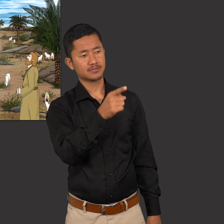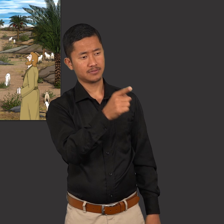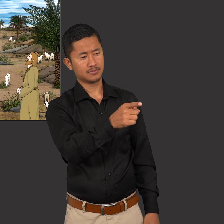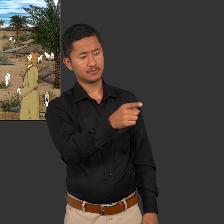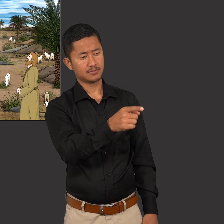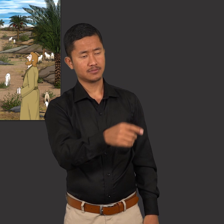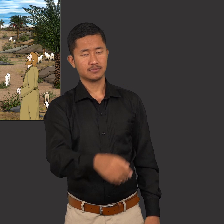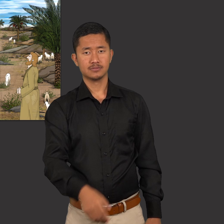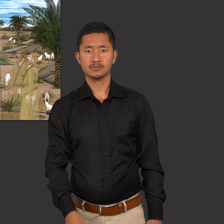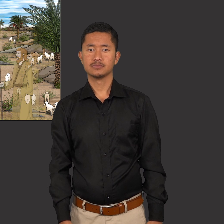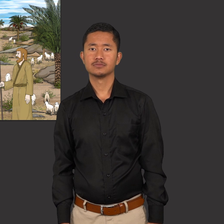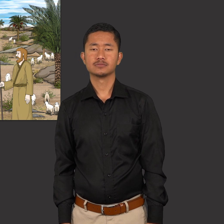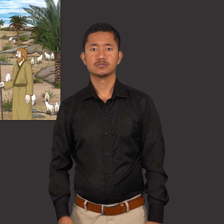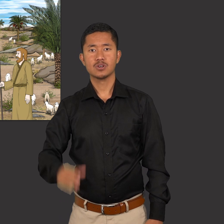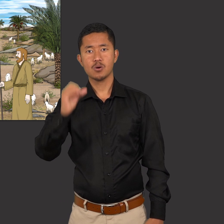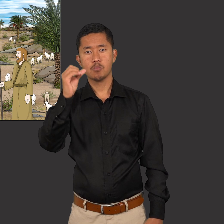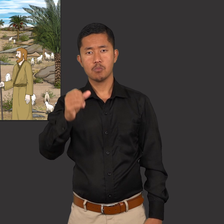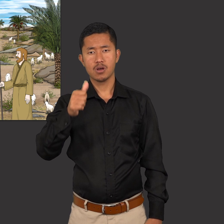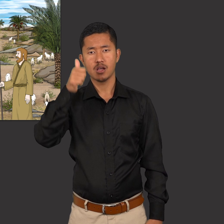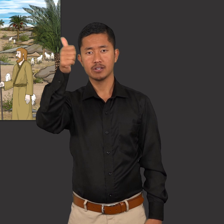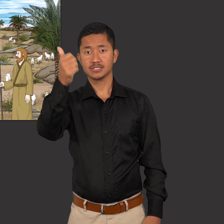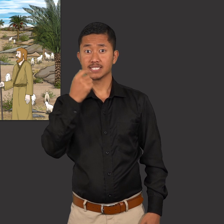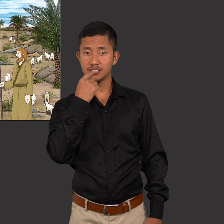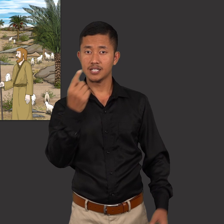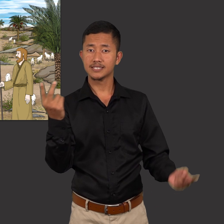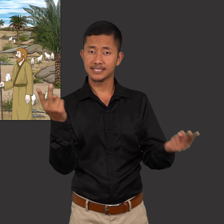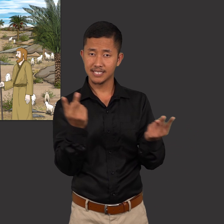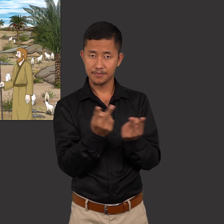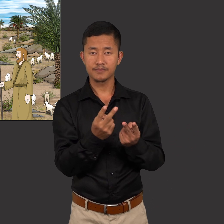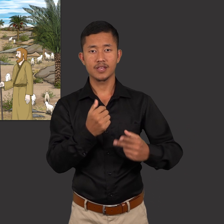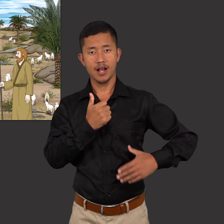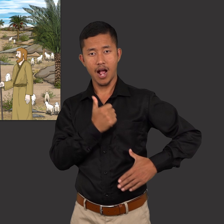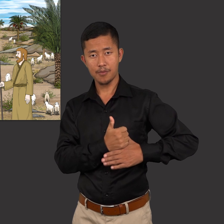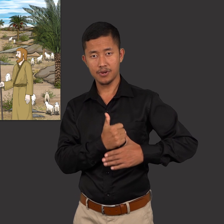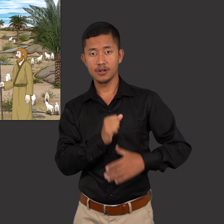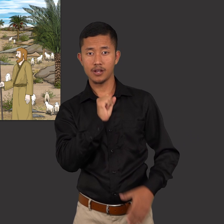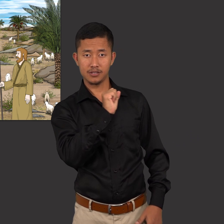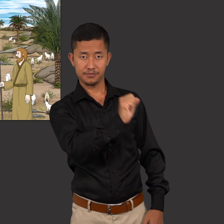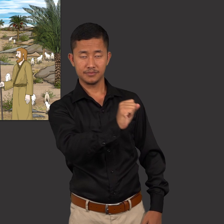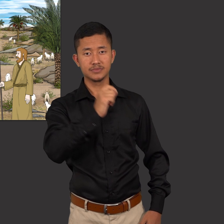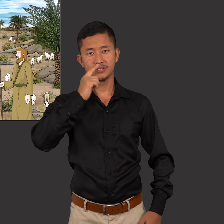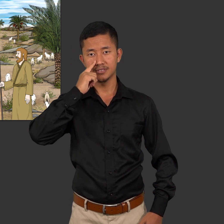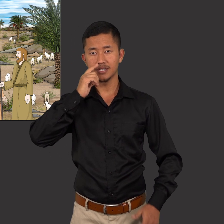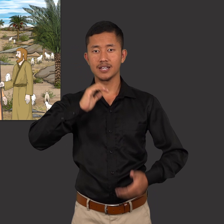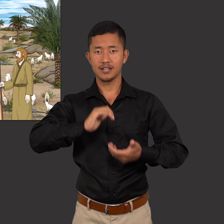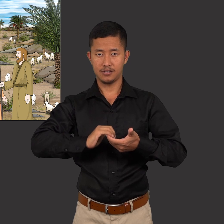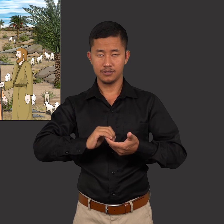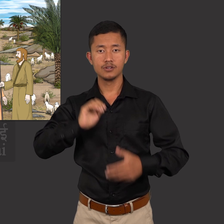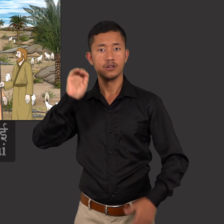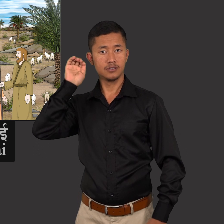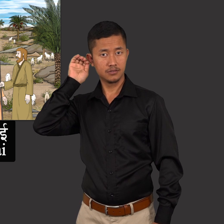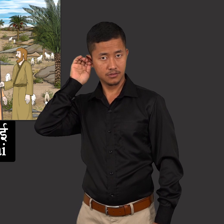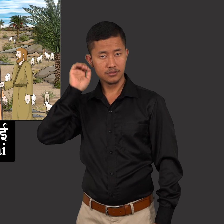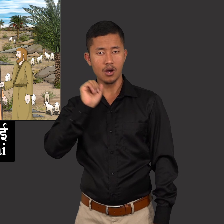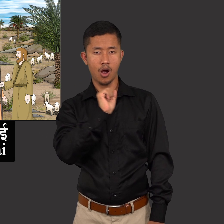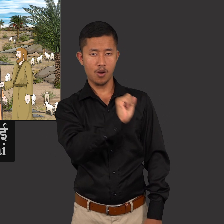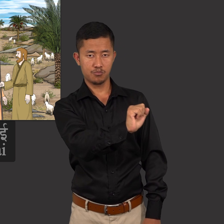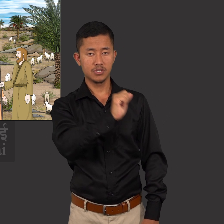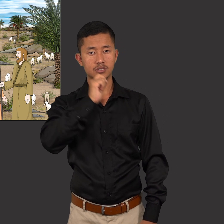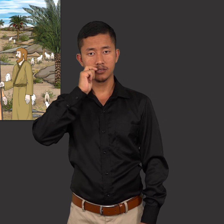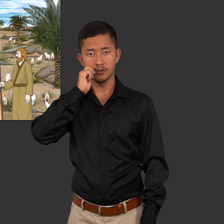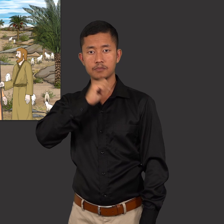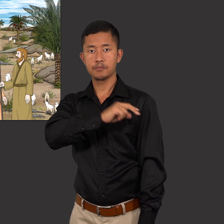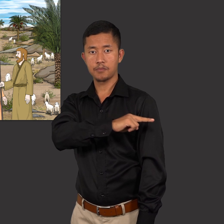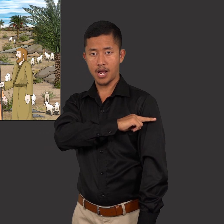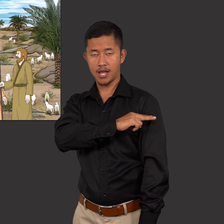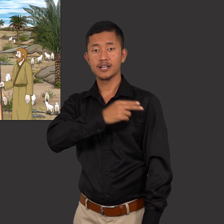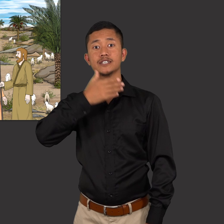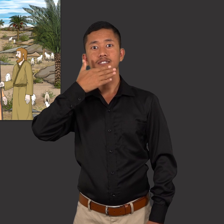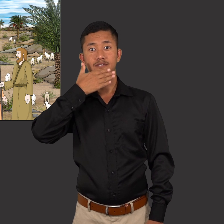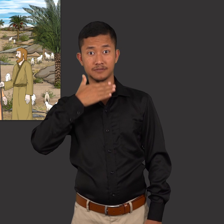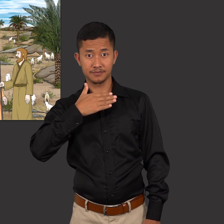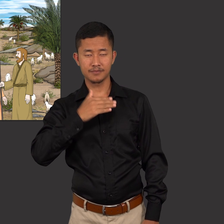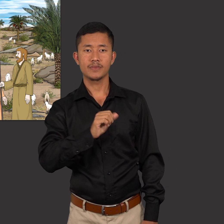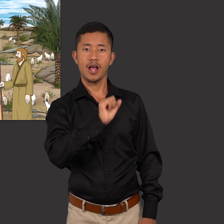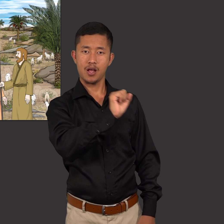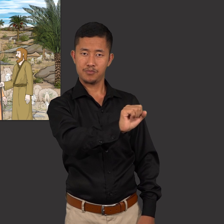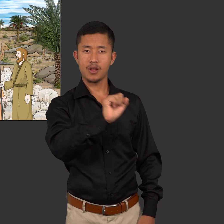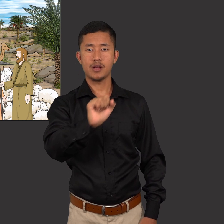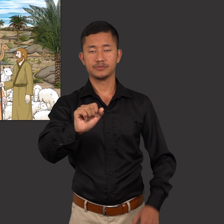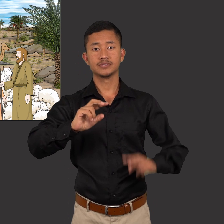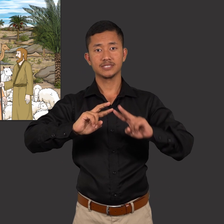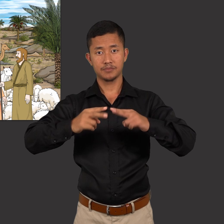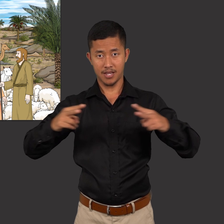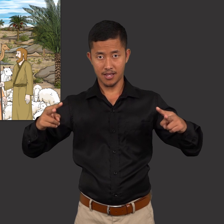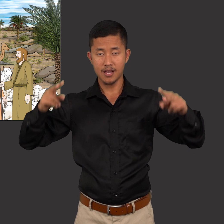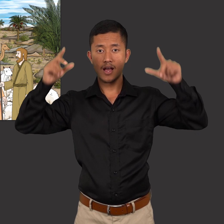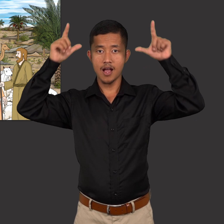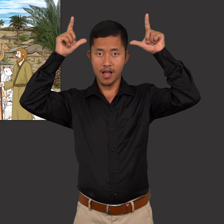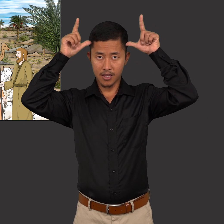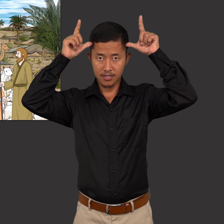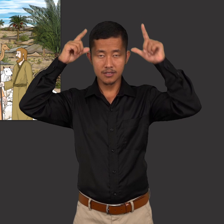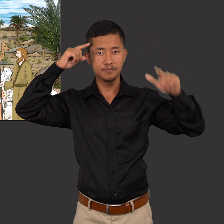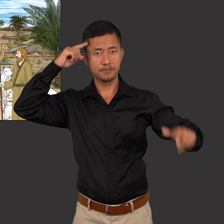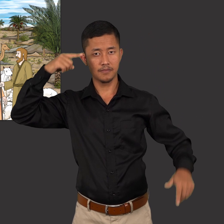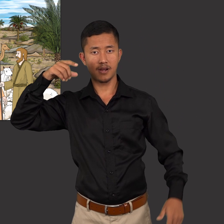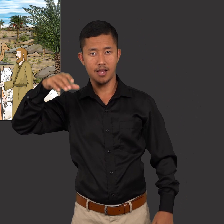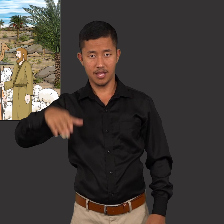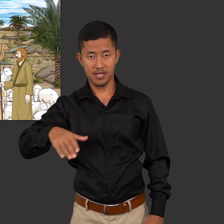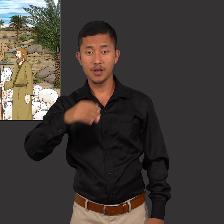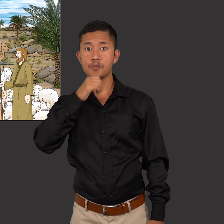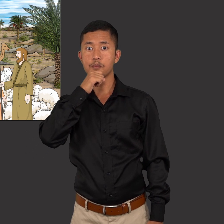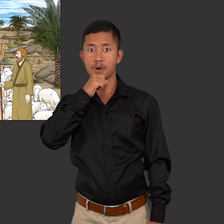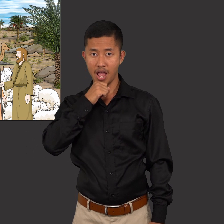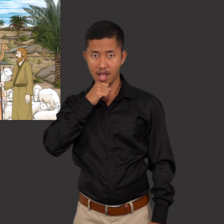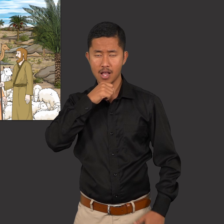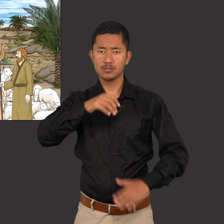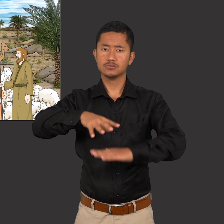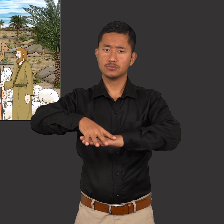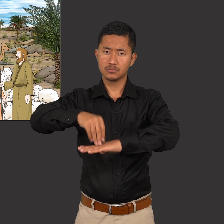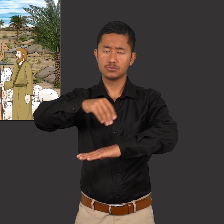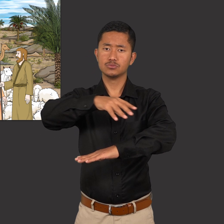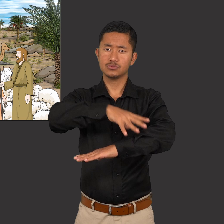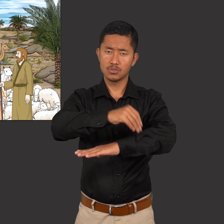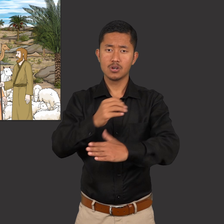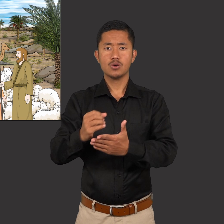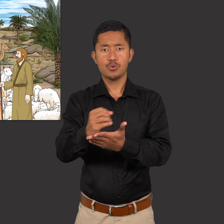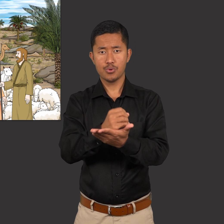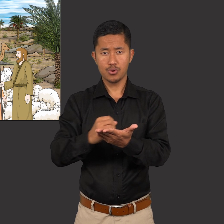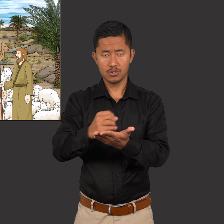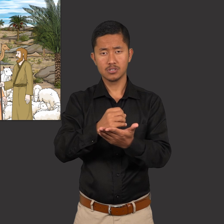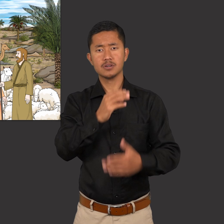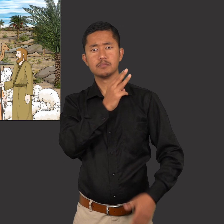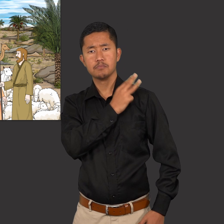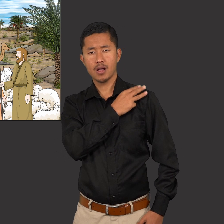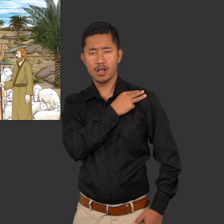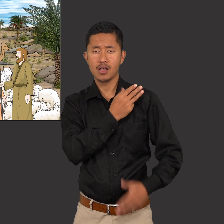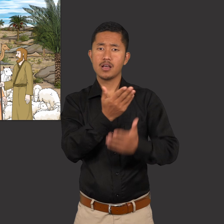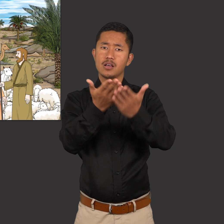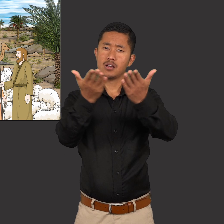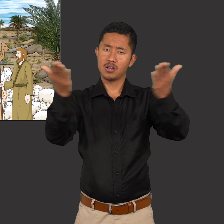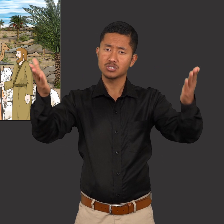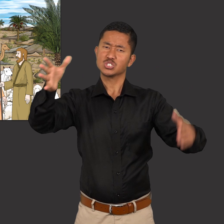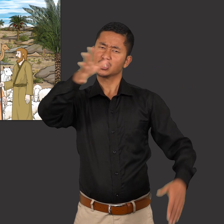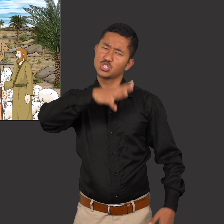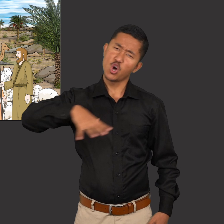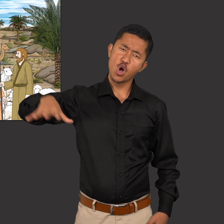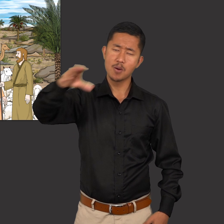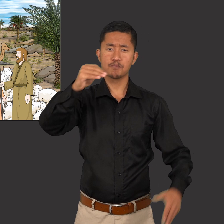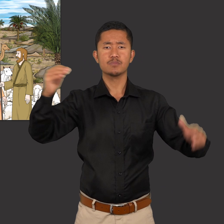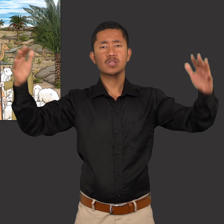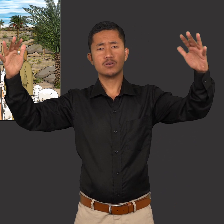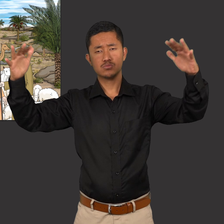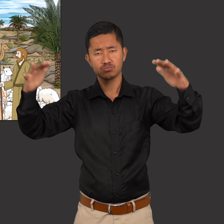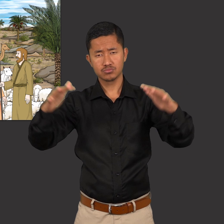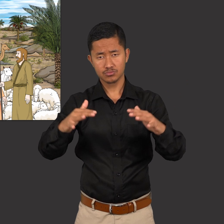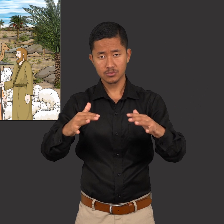So Abram departed, as the LORD had directed him, and Lot went with him. Abram was seventy-five years old when he left Haran.